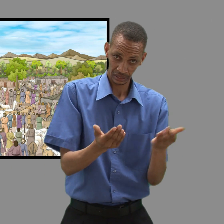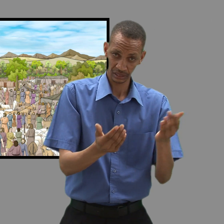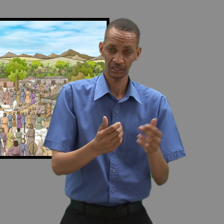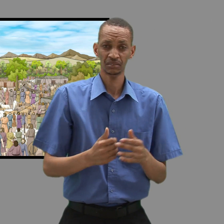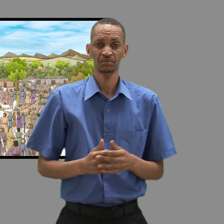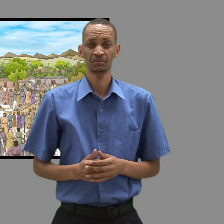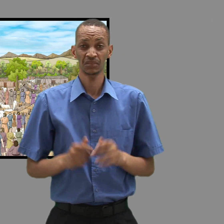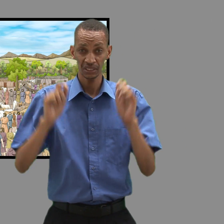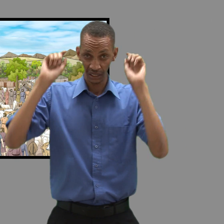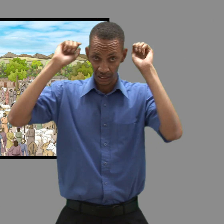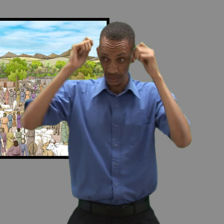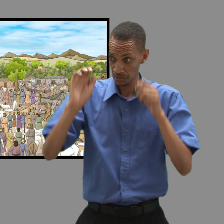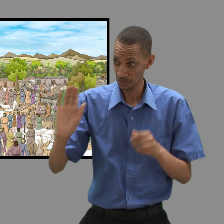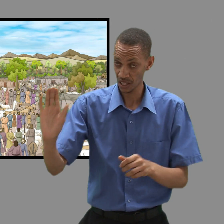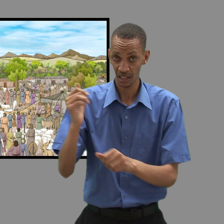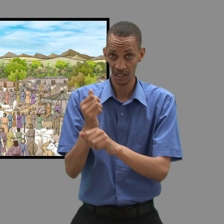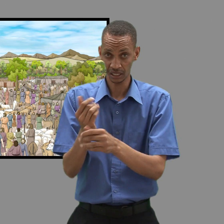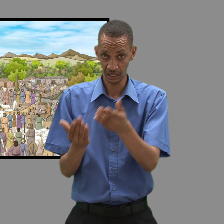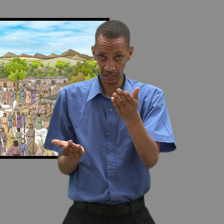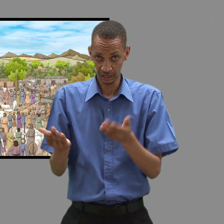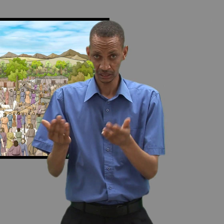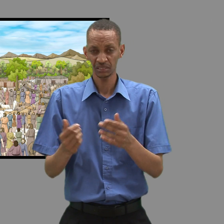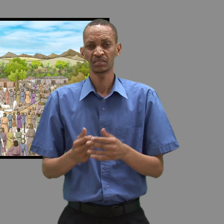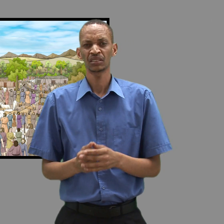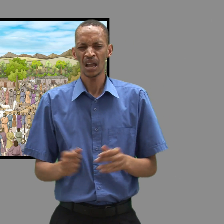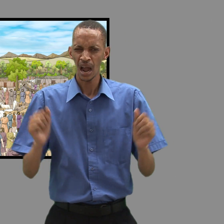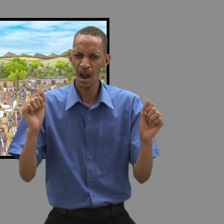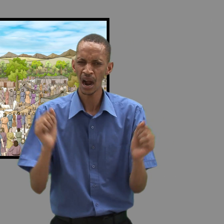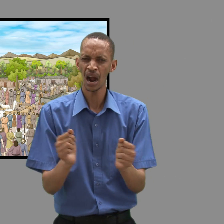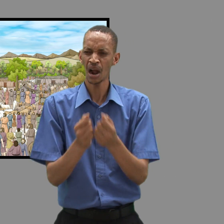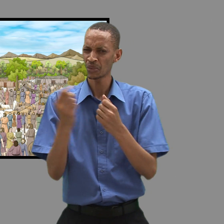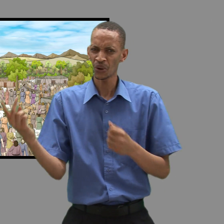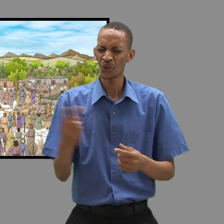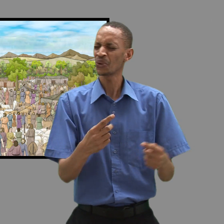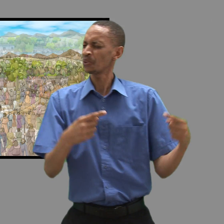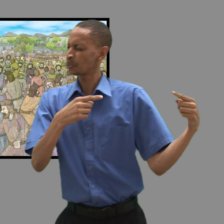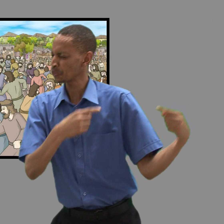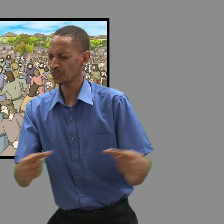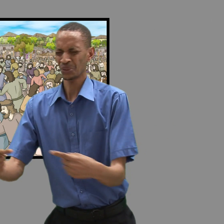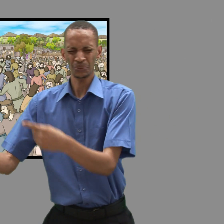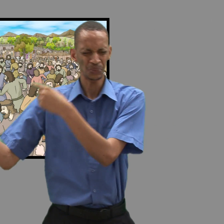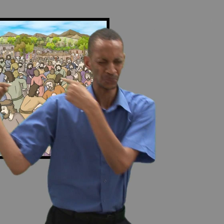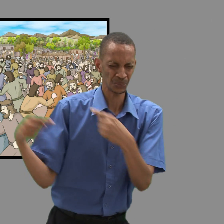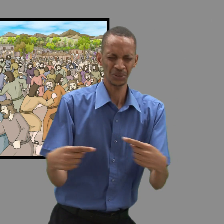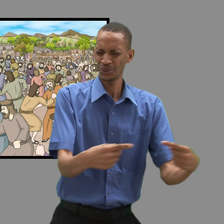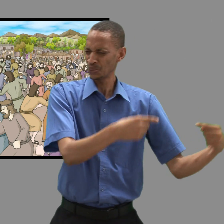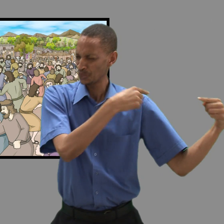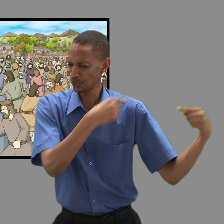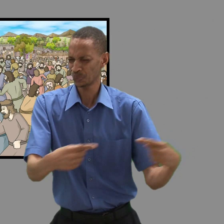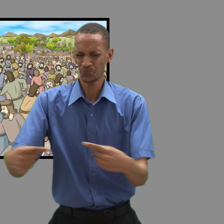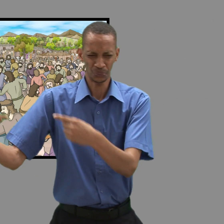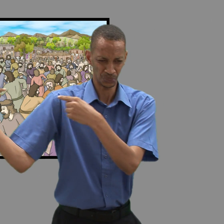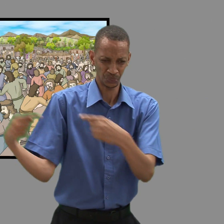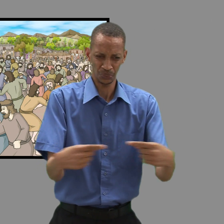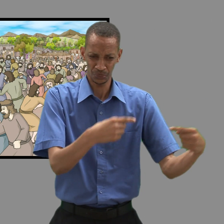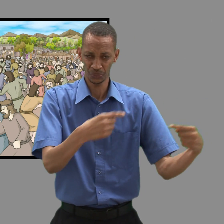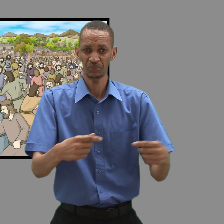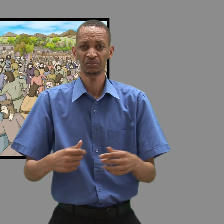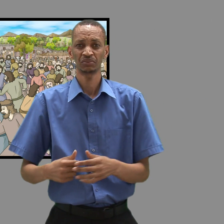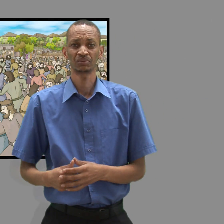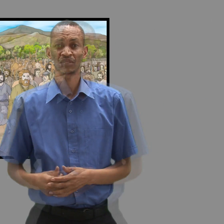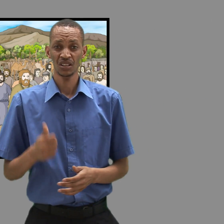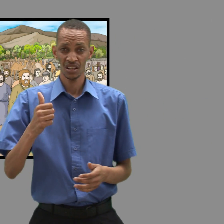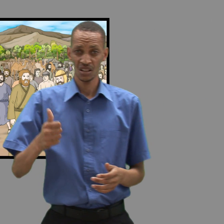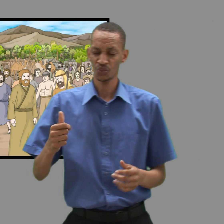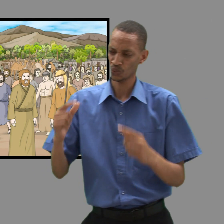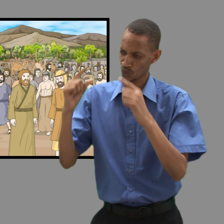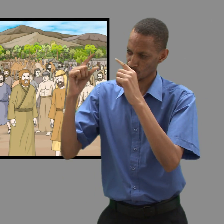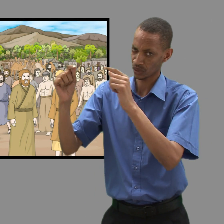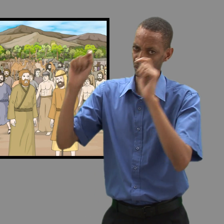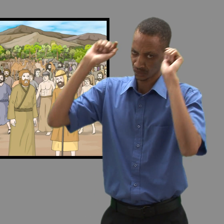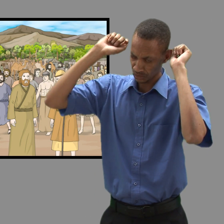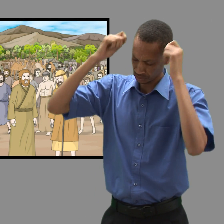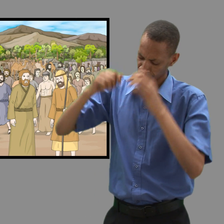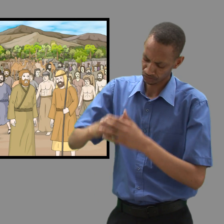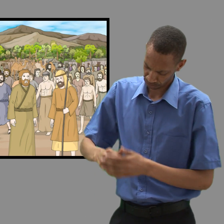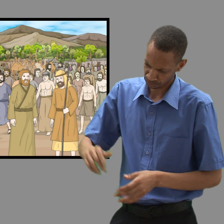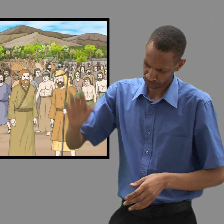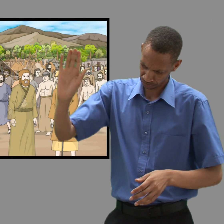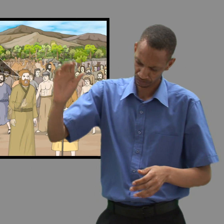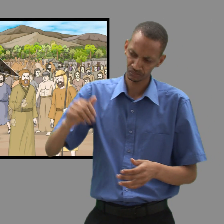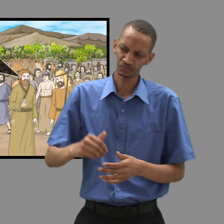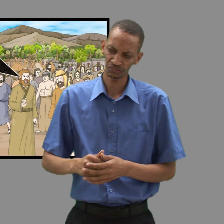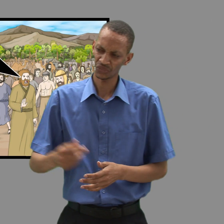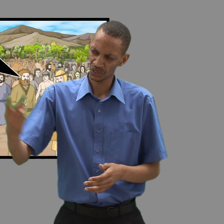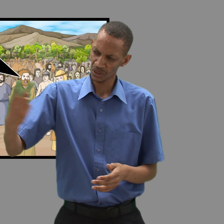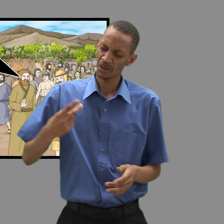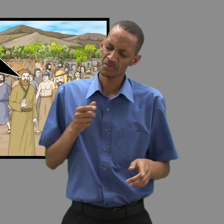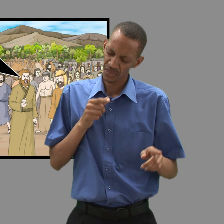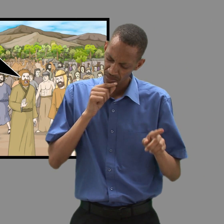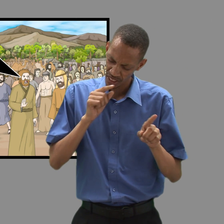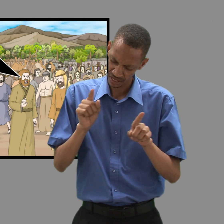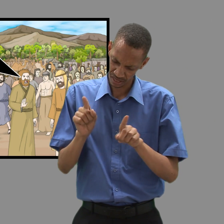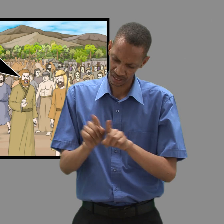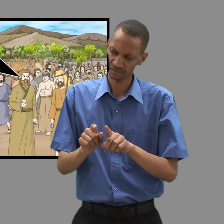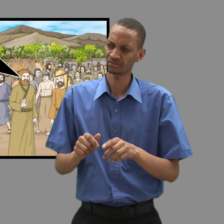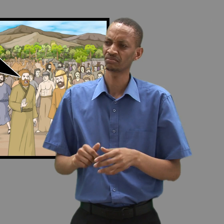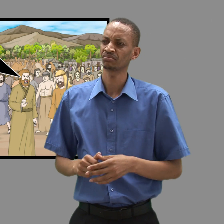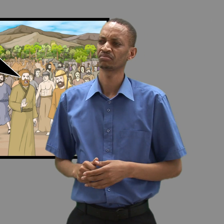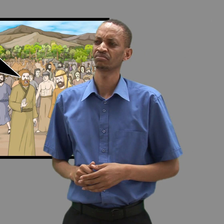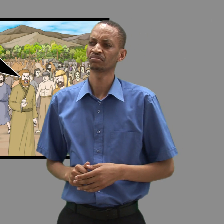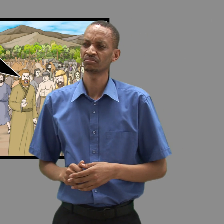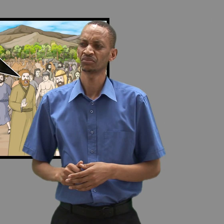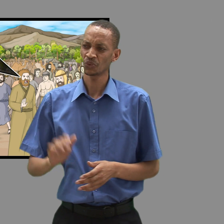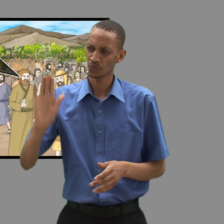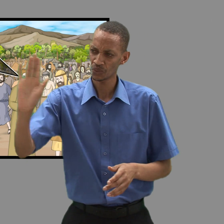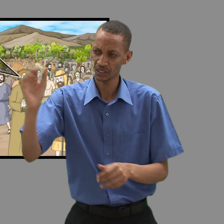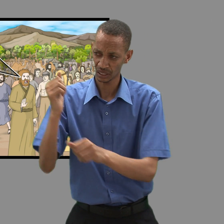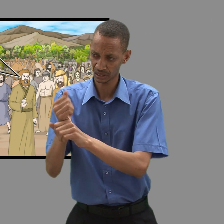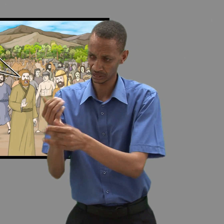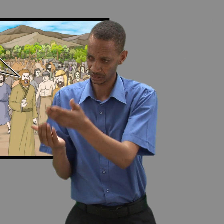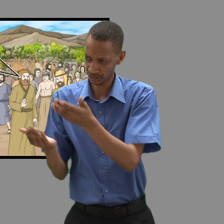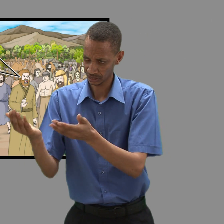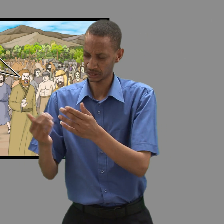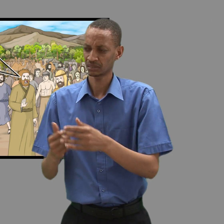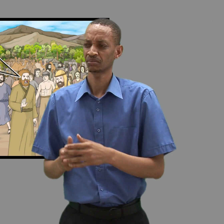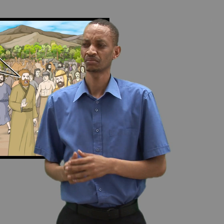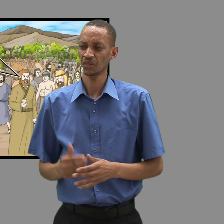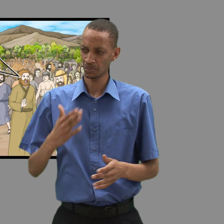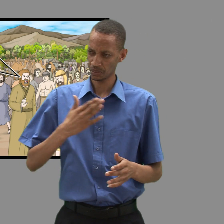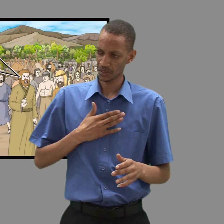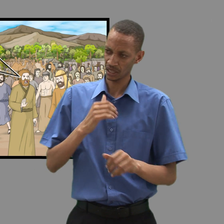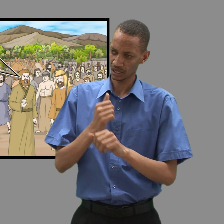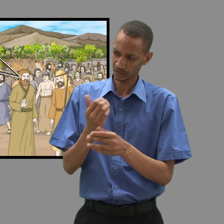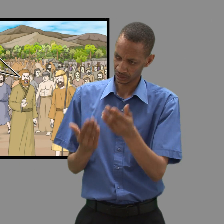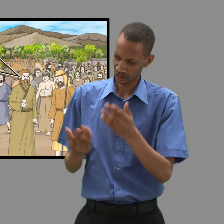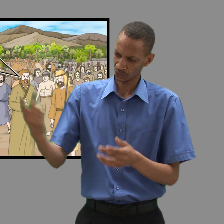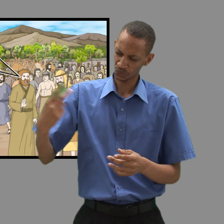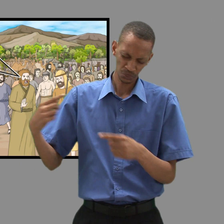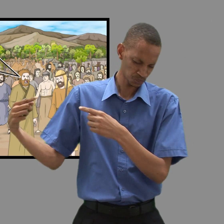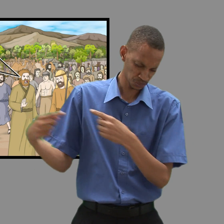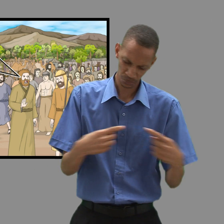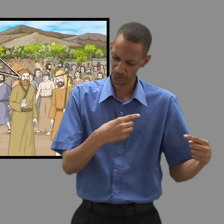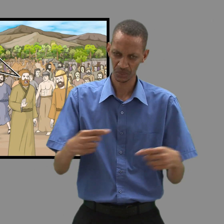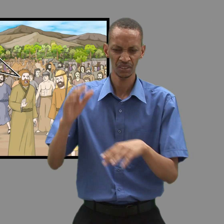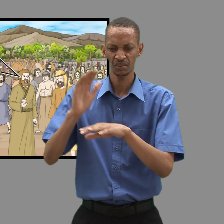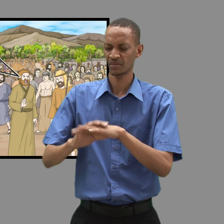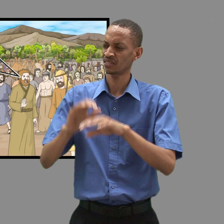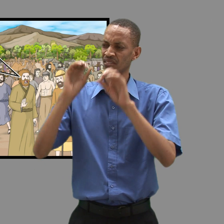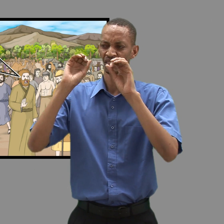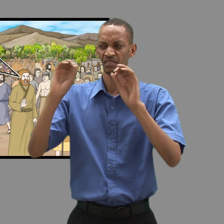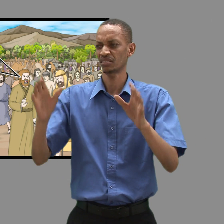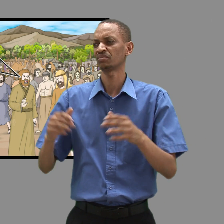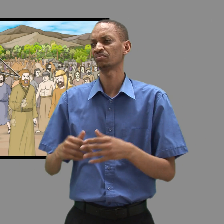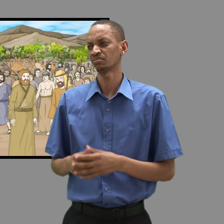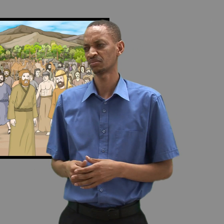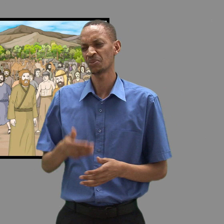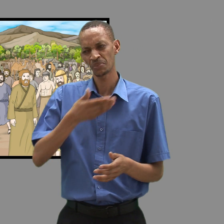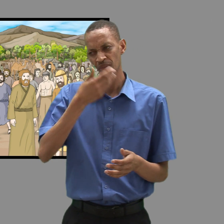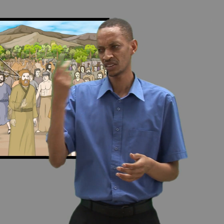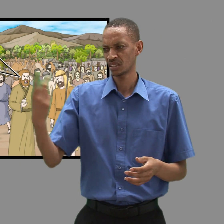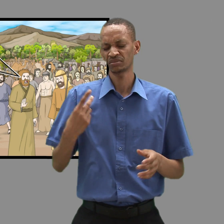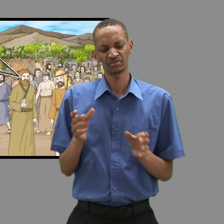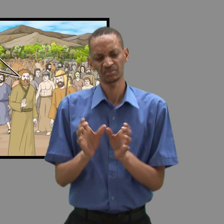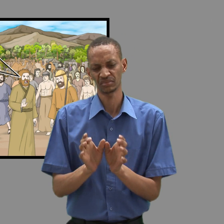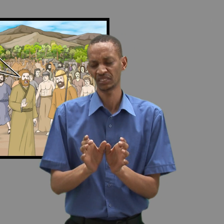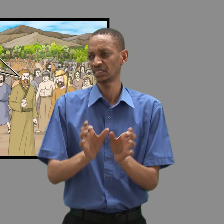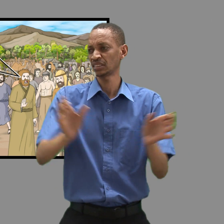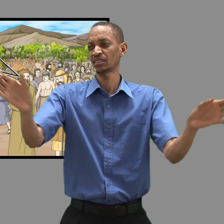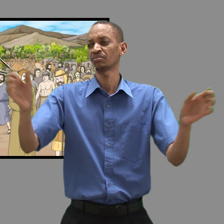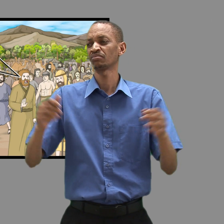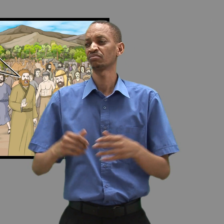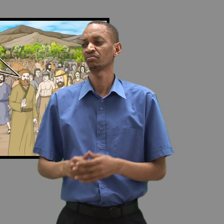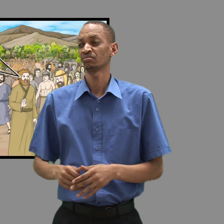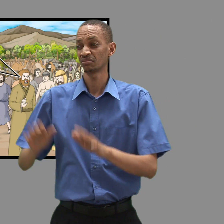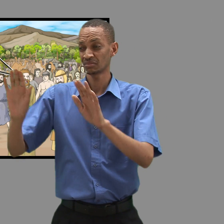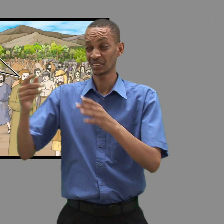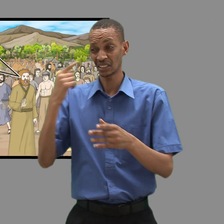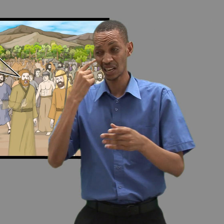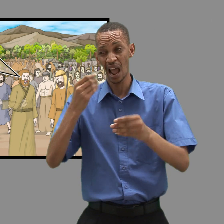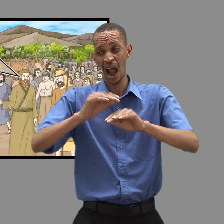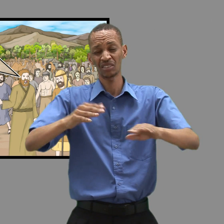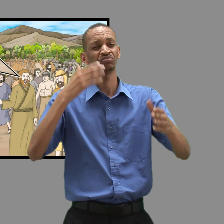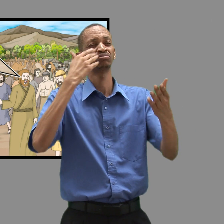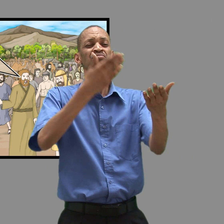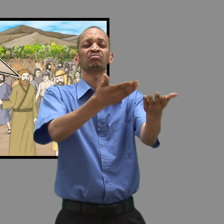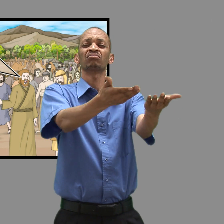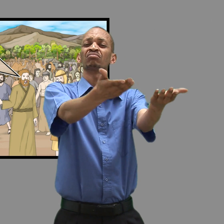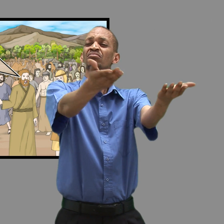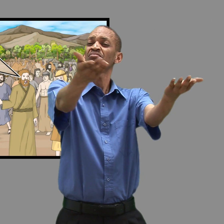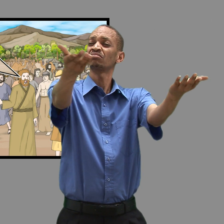So Abram said to Lot, “Please let there be no contention between you and me, or between your herdsmen and my herdsmen. After all, we are brothers.